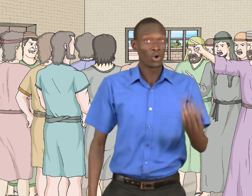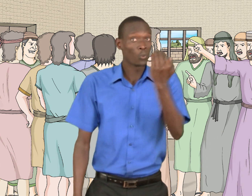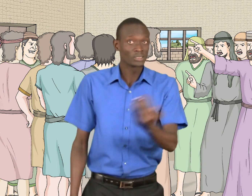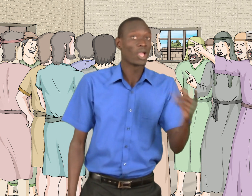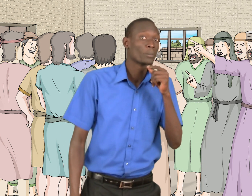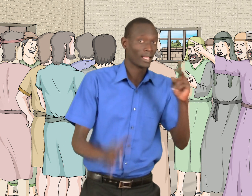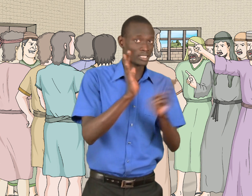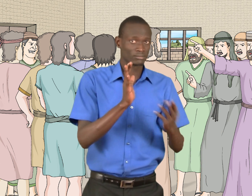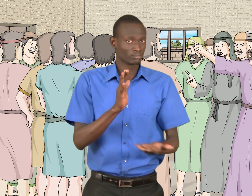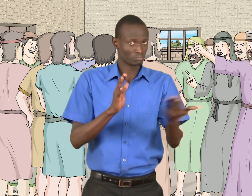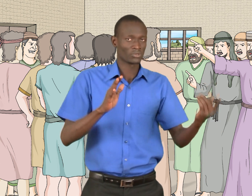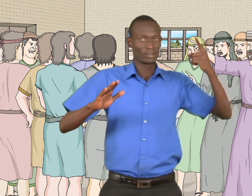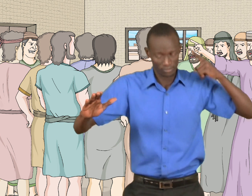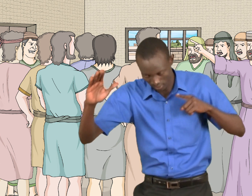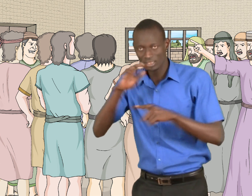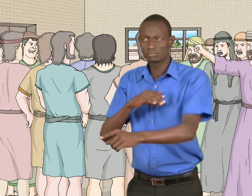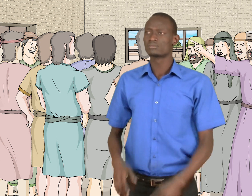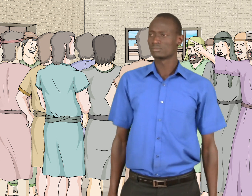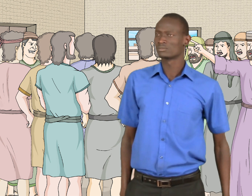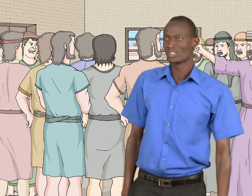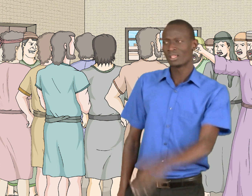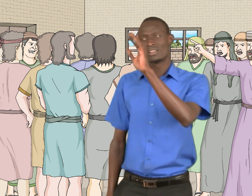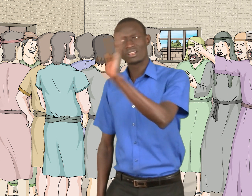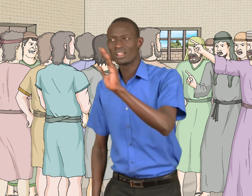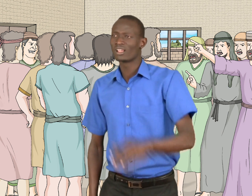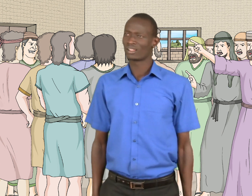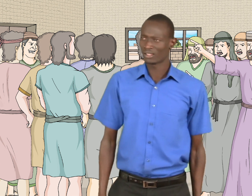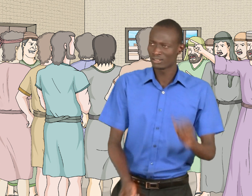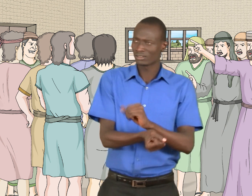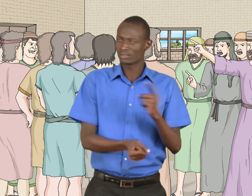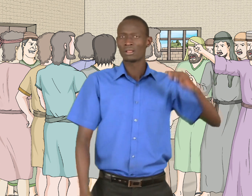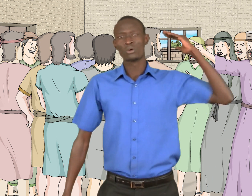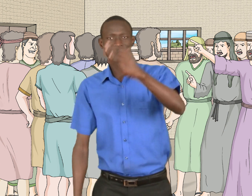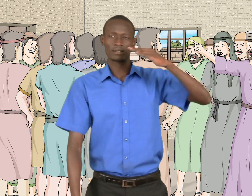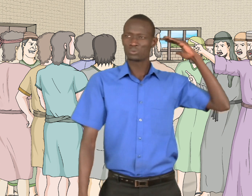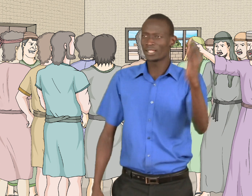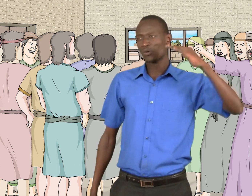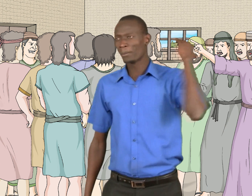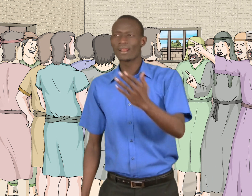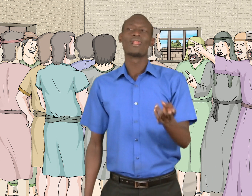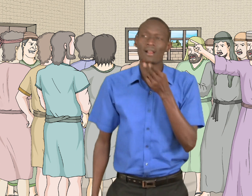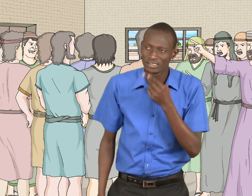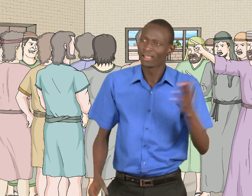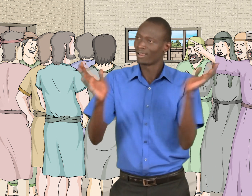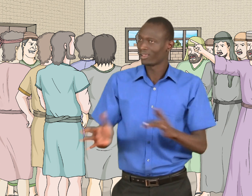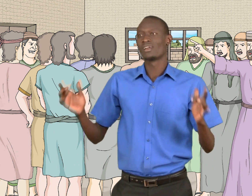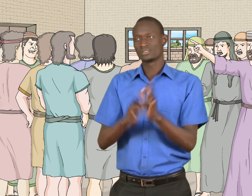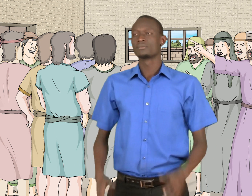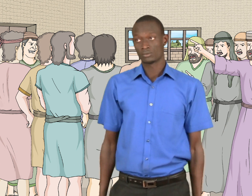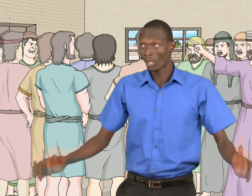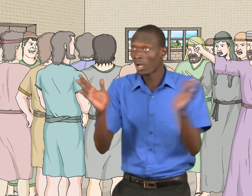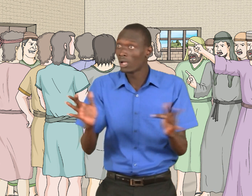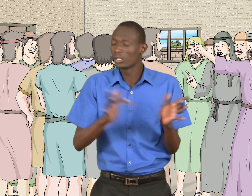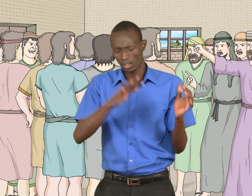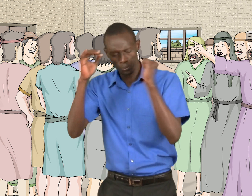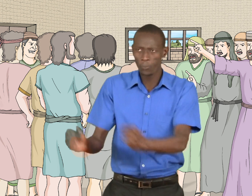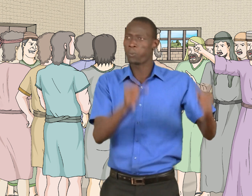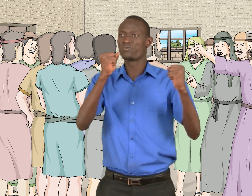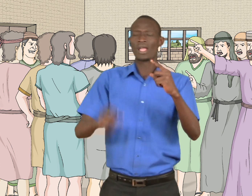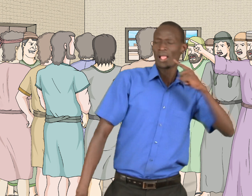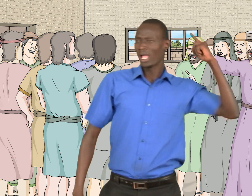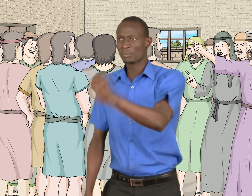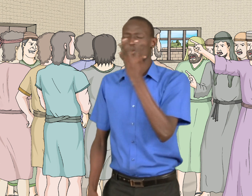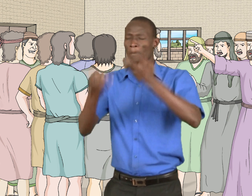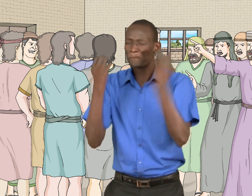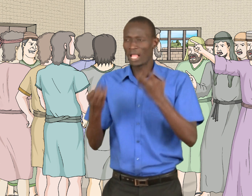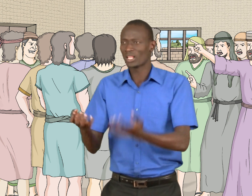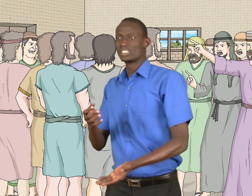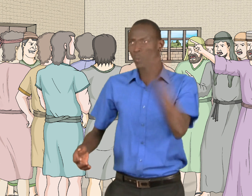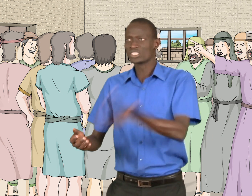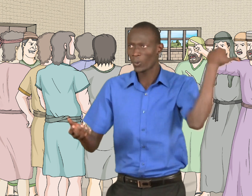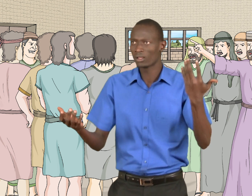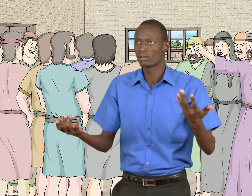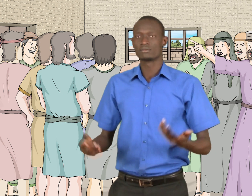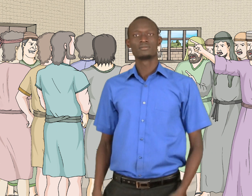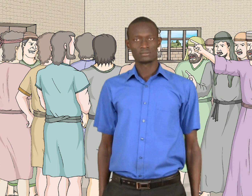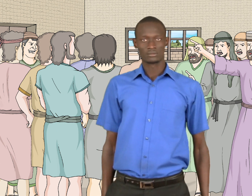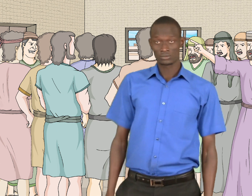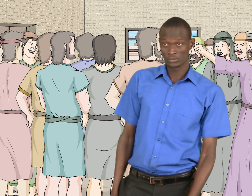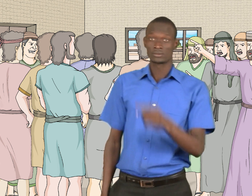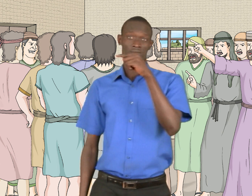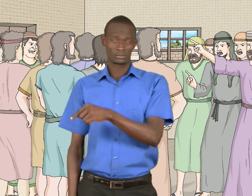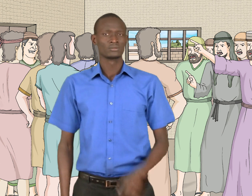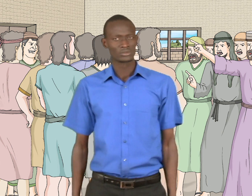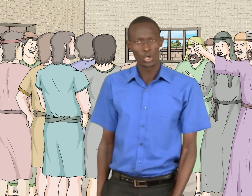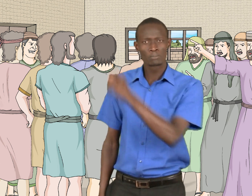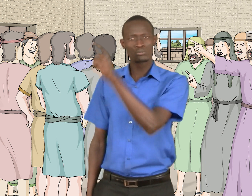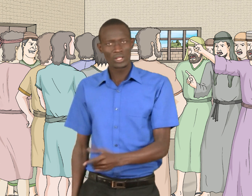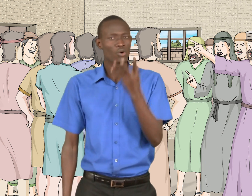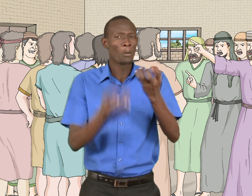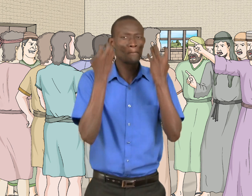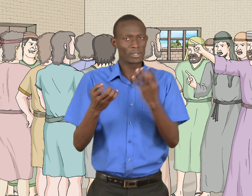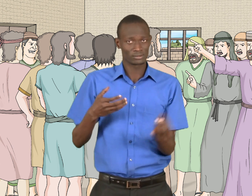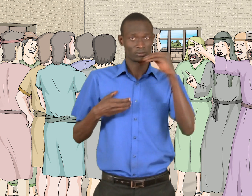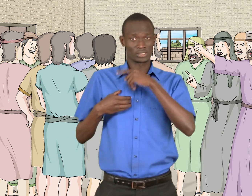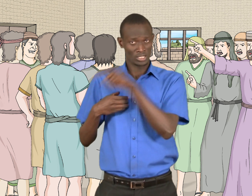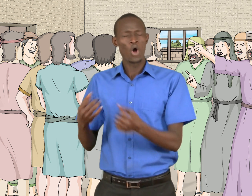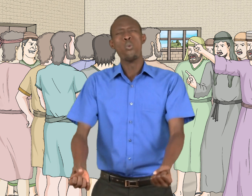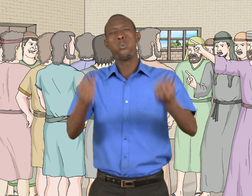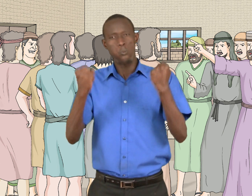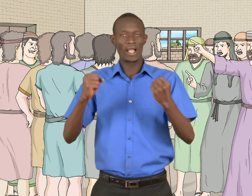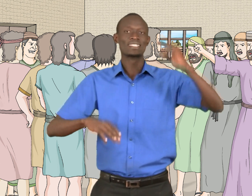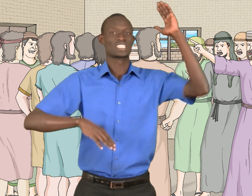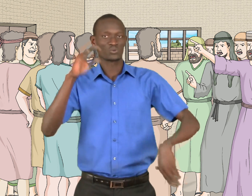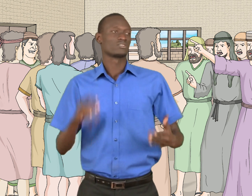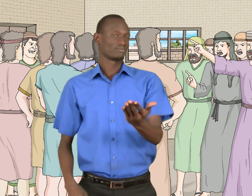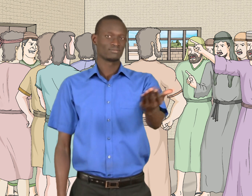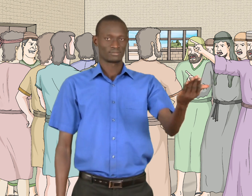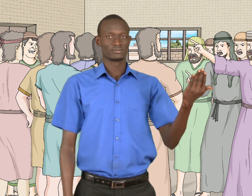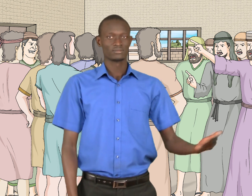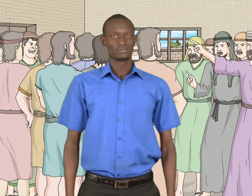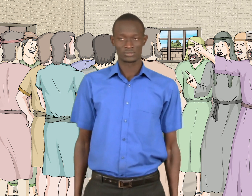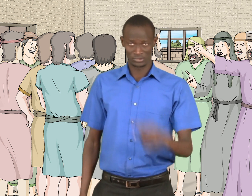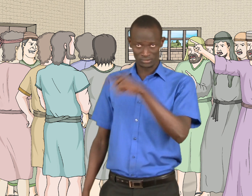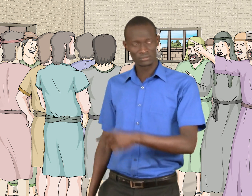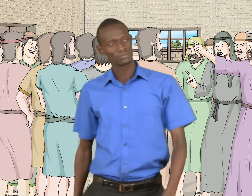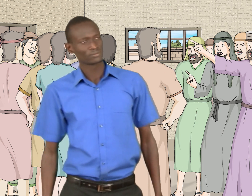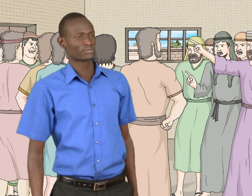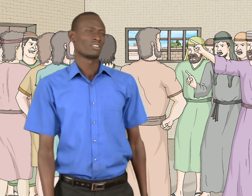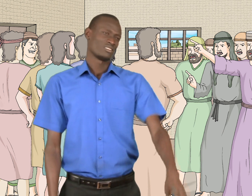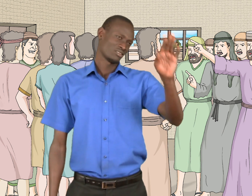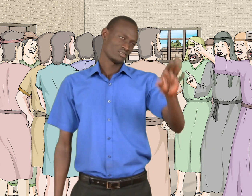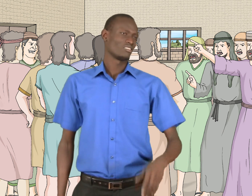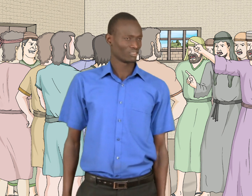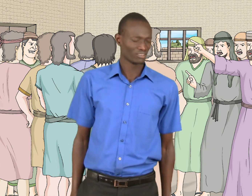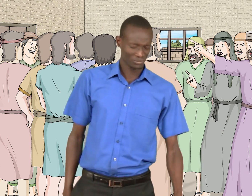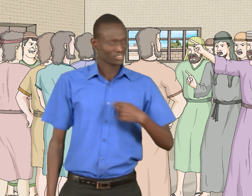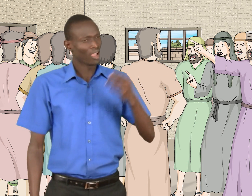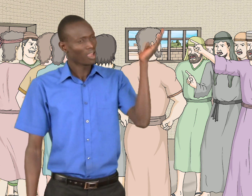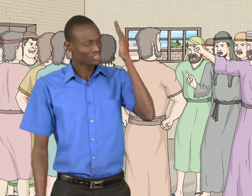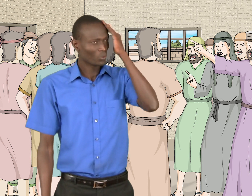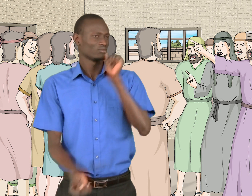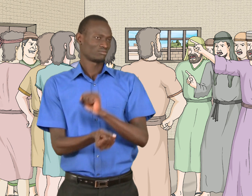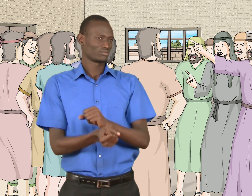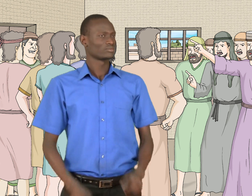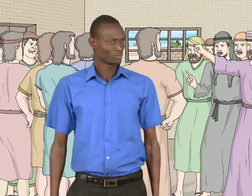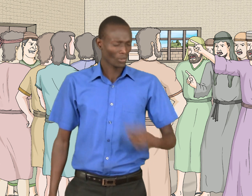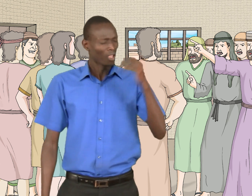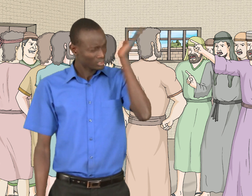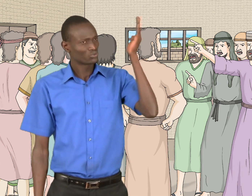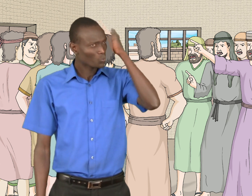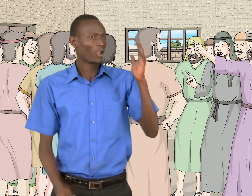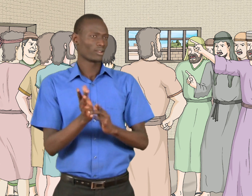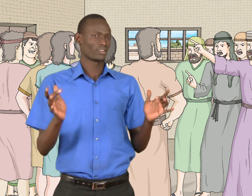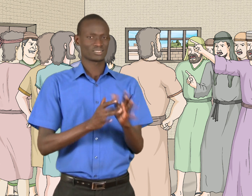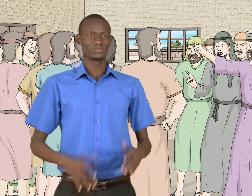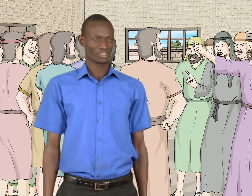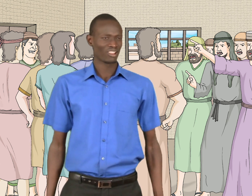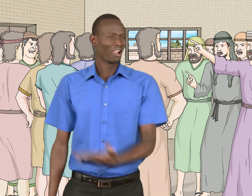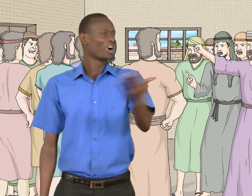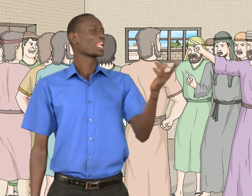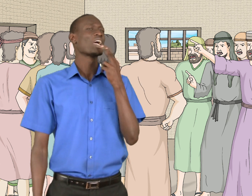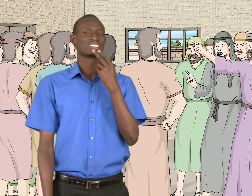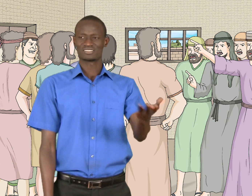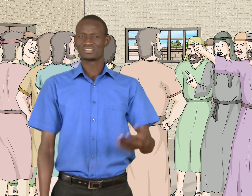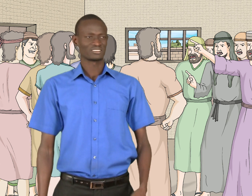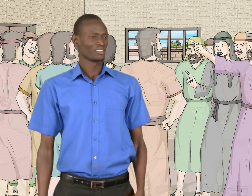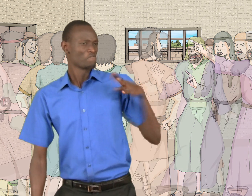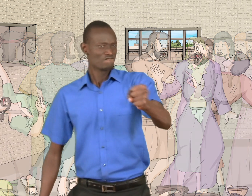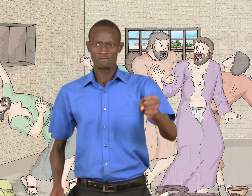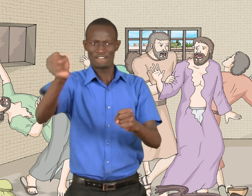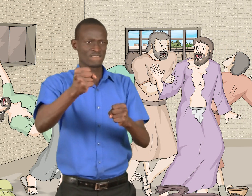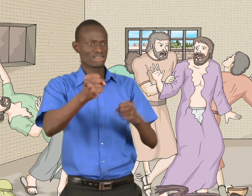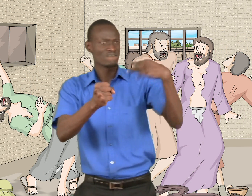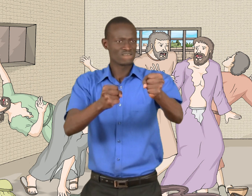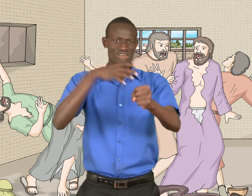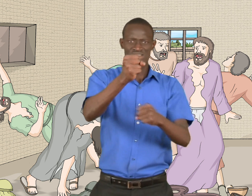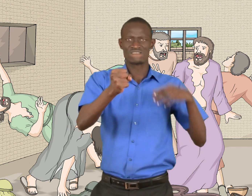Eventually, one of the evil spirits answered them, “Jesus I know, and I know about Paul, but who are you?”